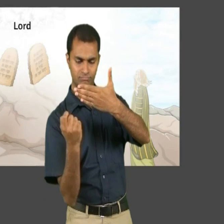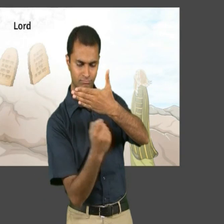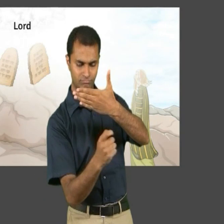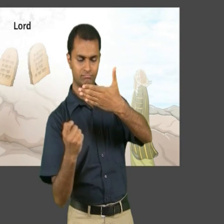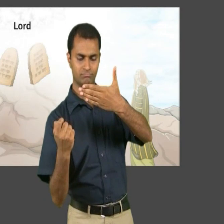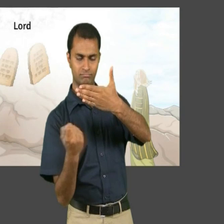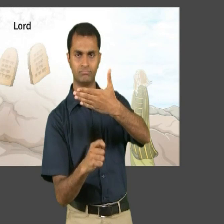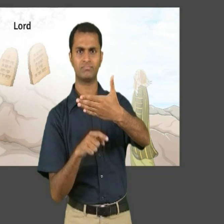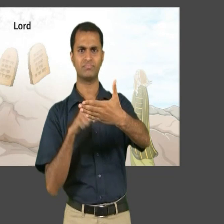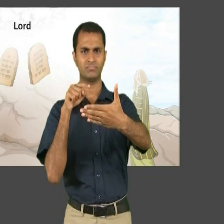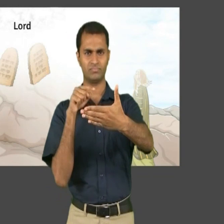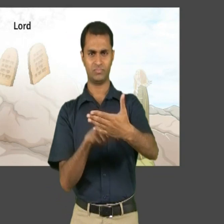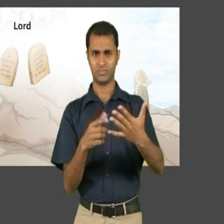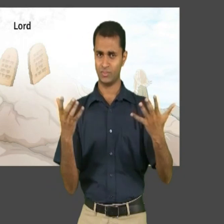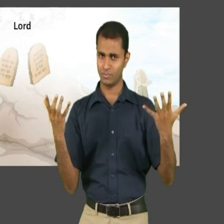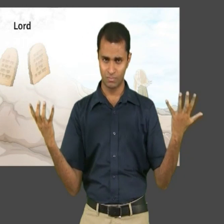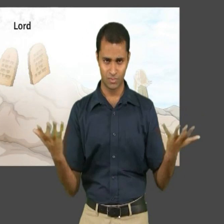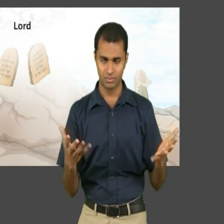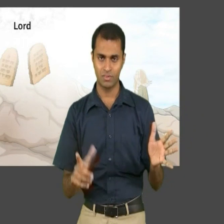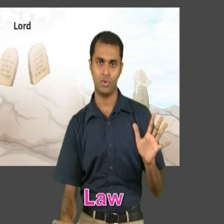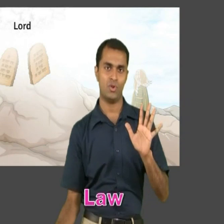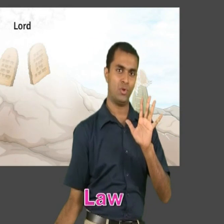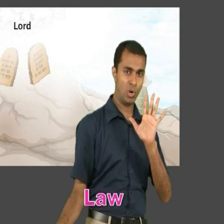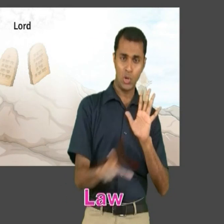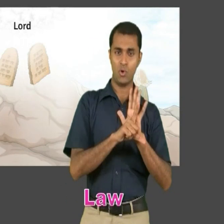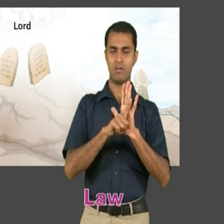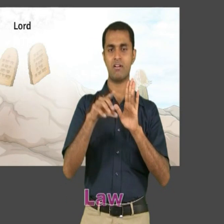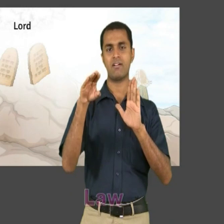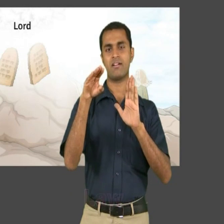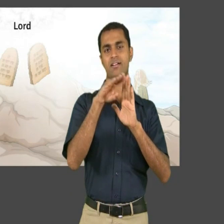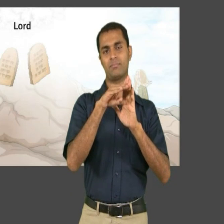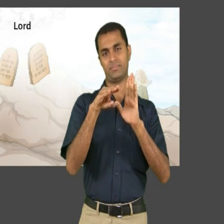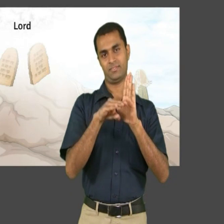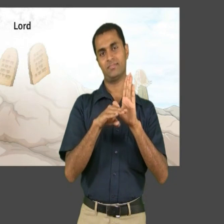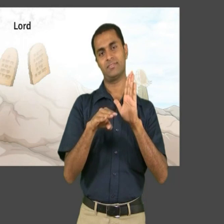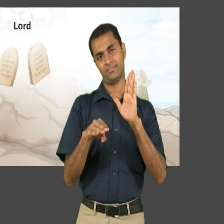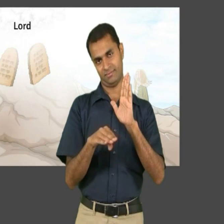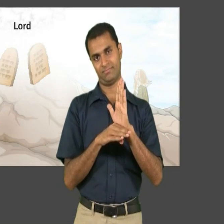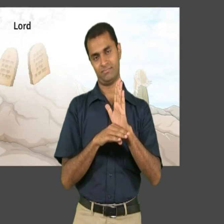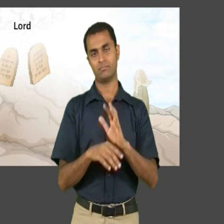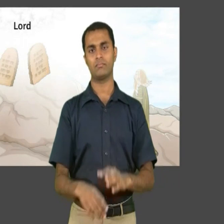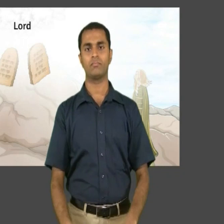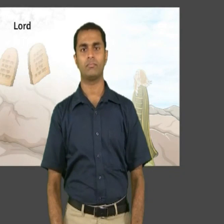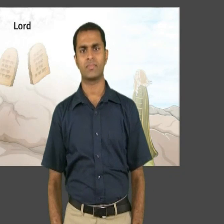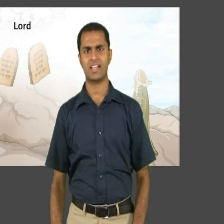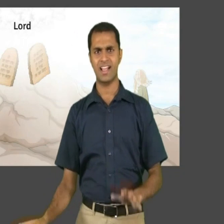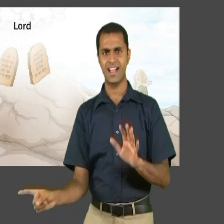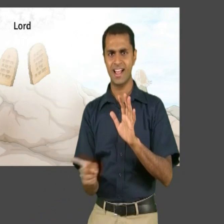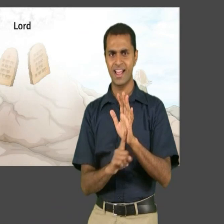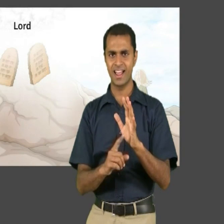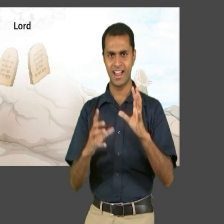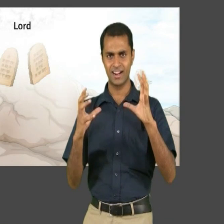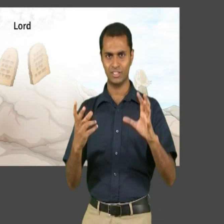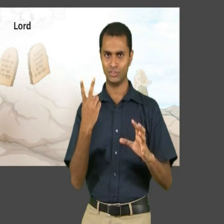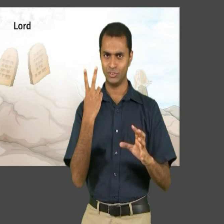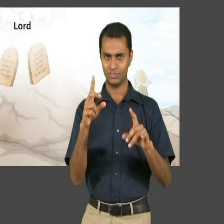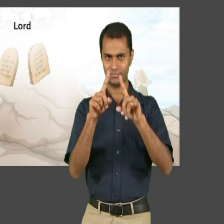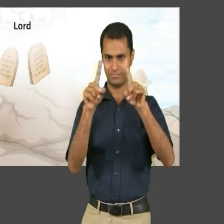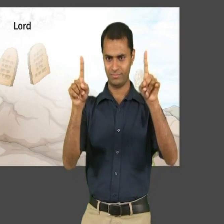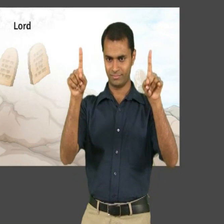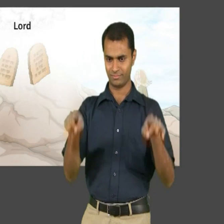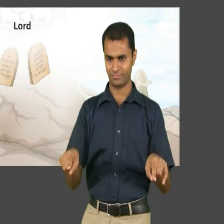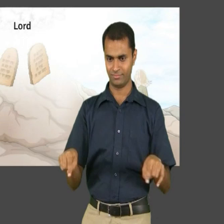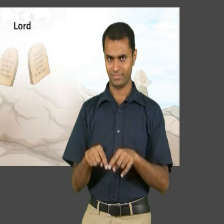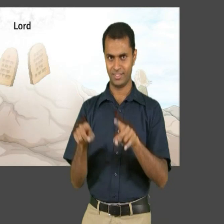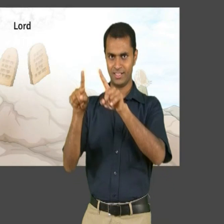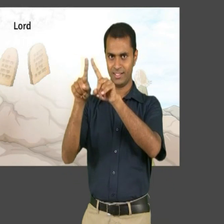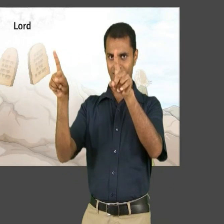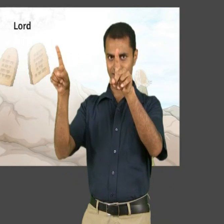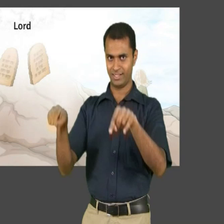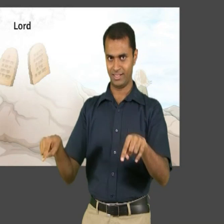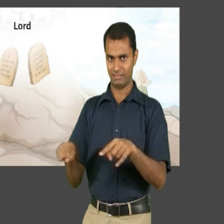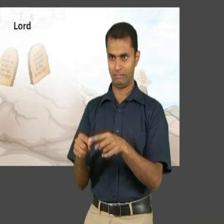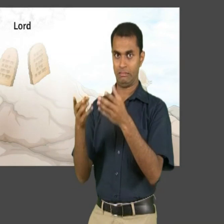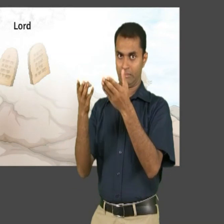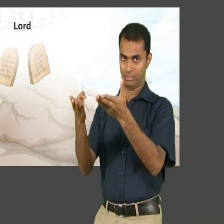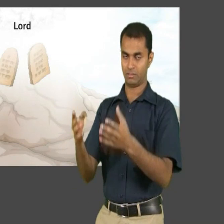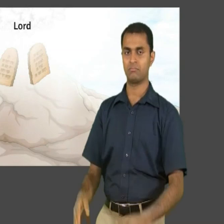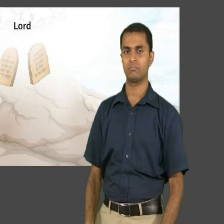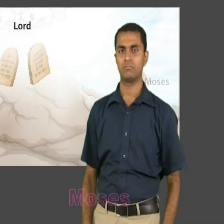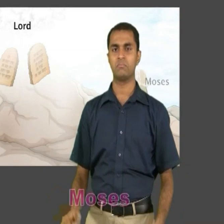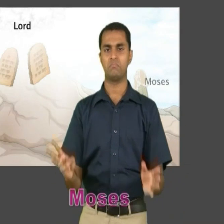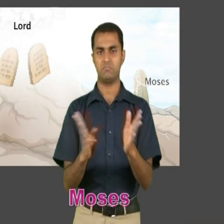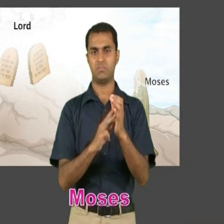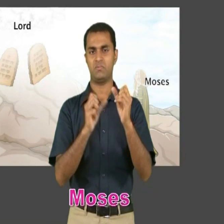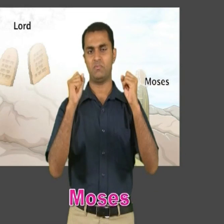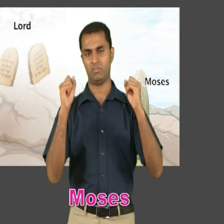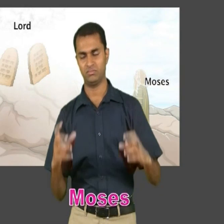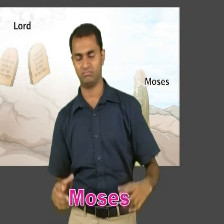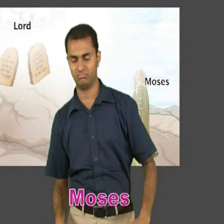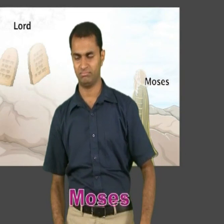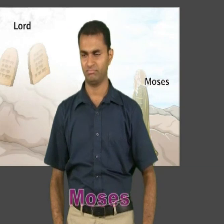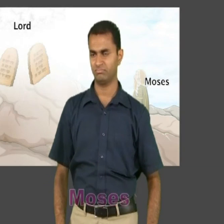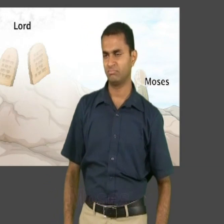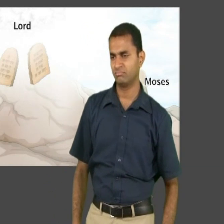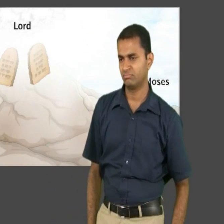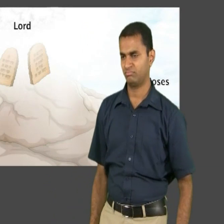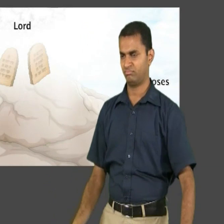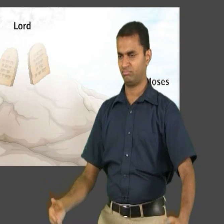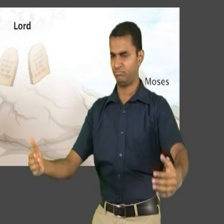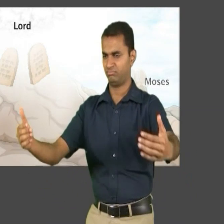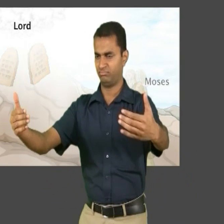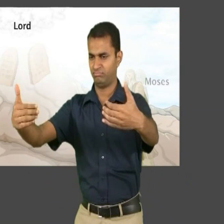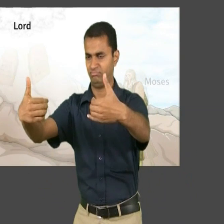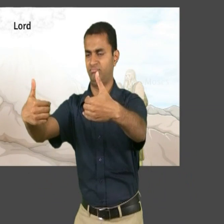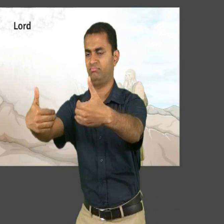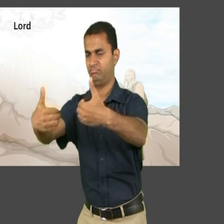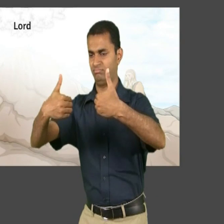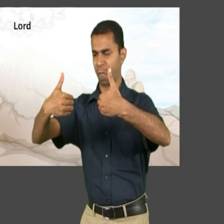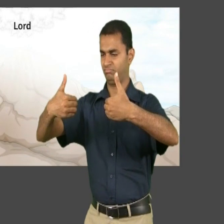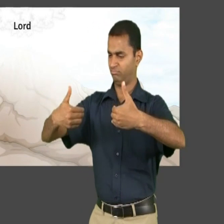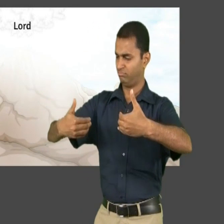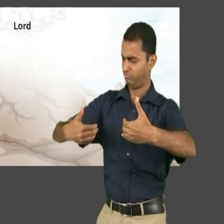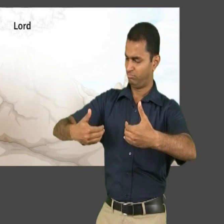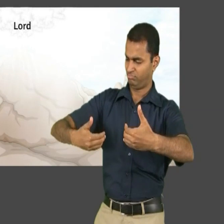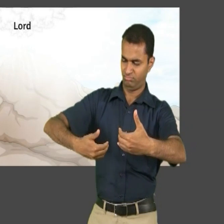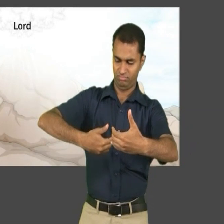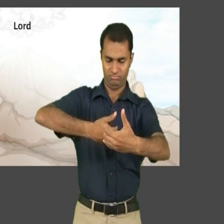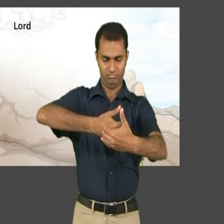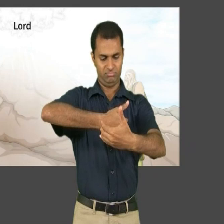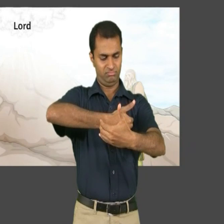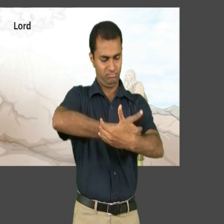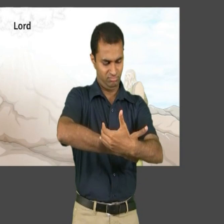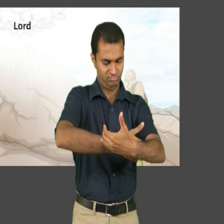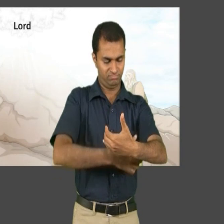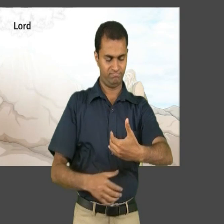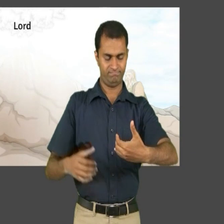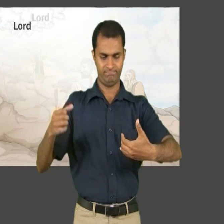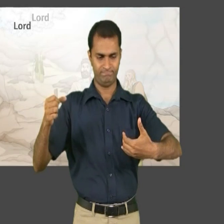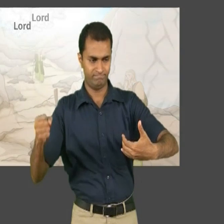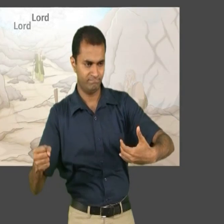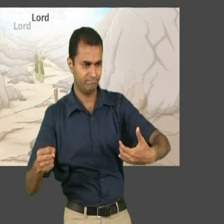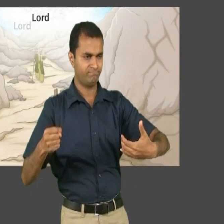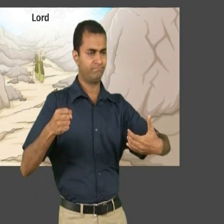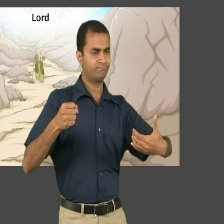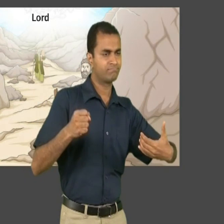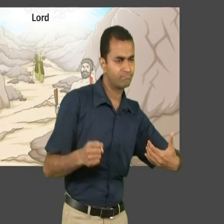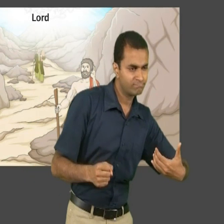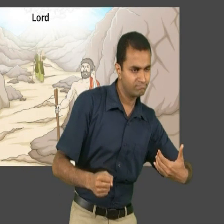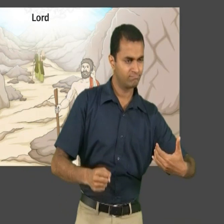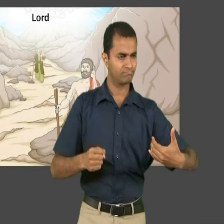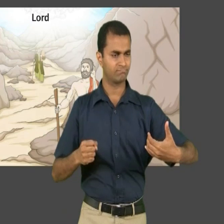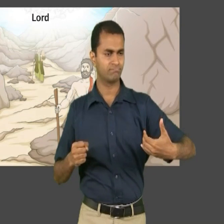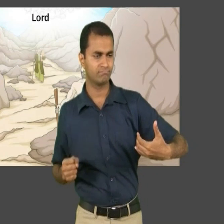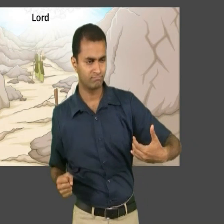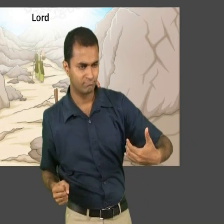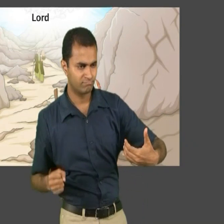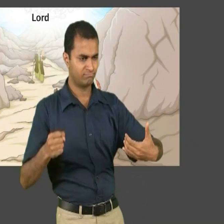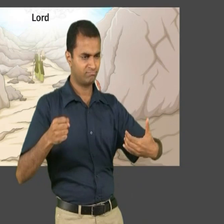The tablets were the work of God, and the writing was the writing of God, engraved on the tablets.